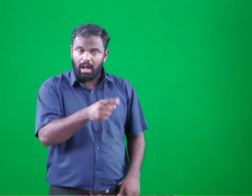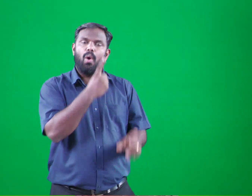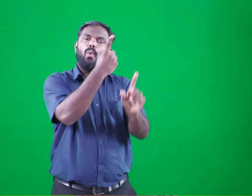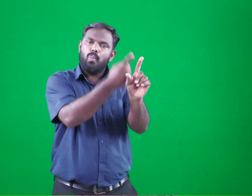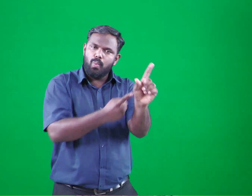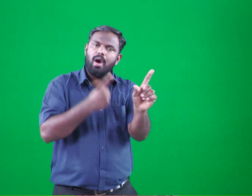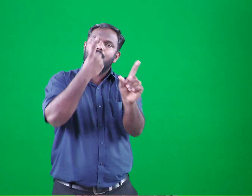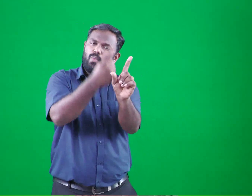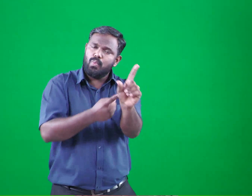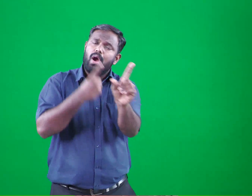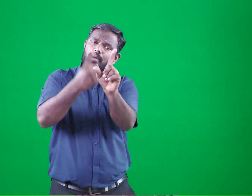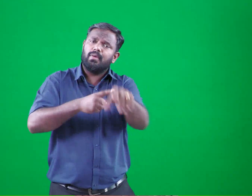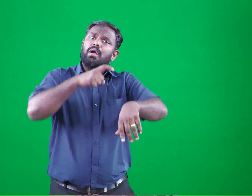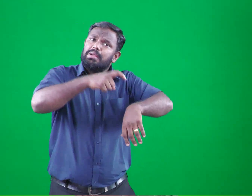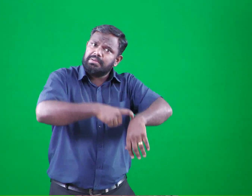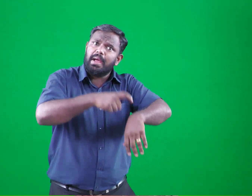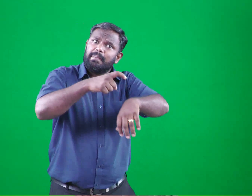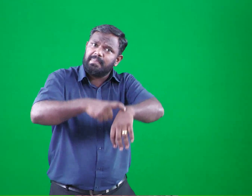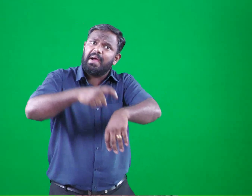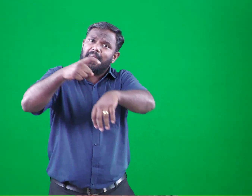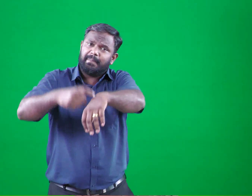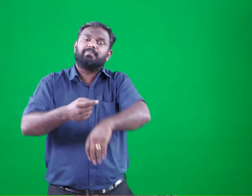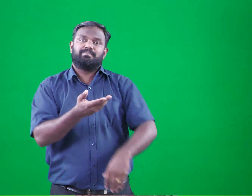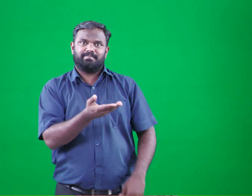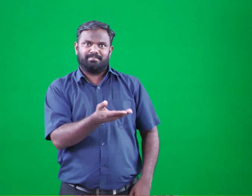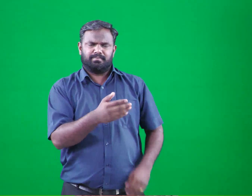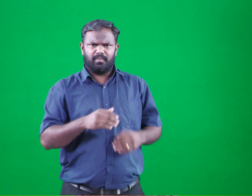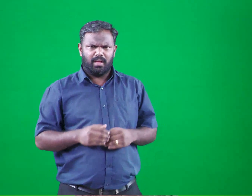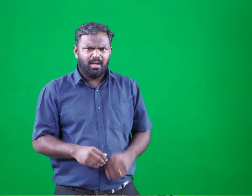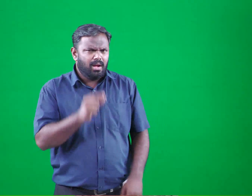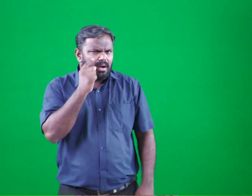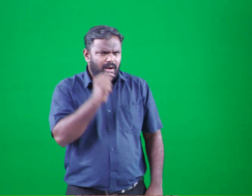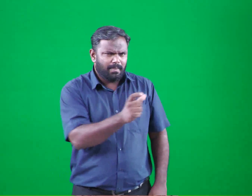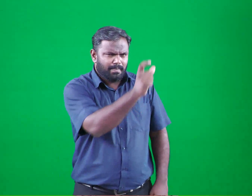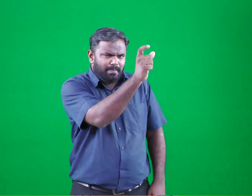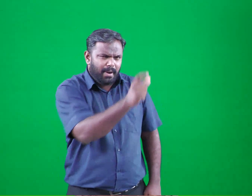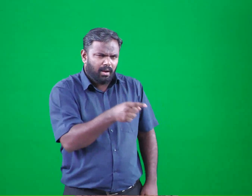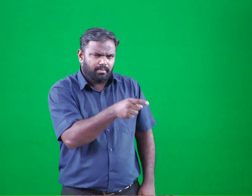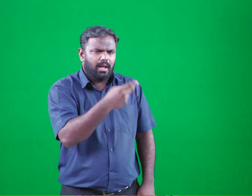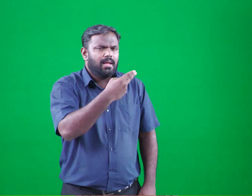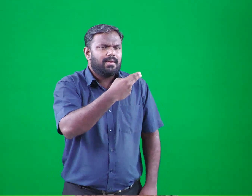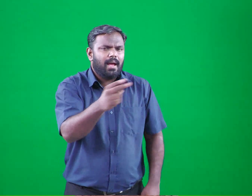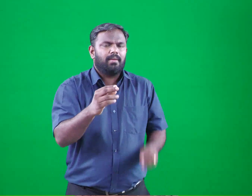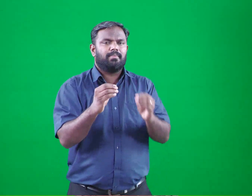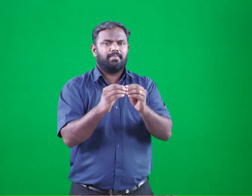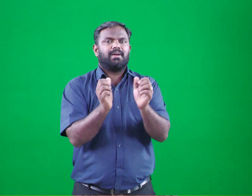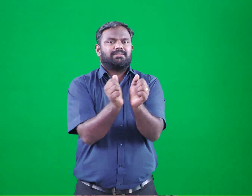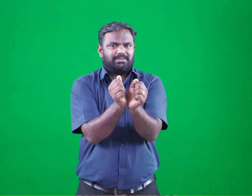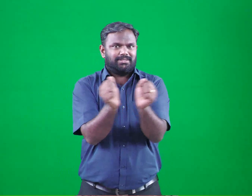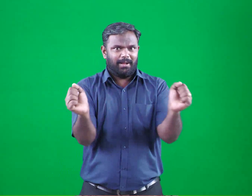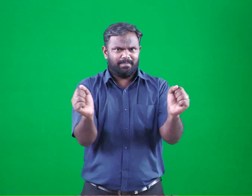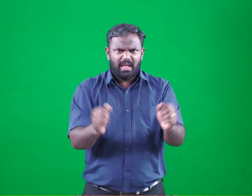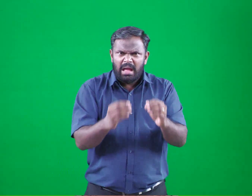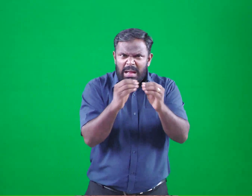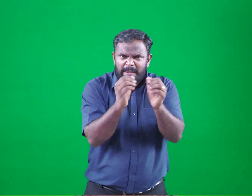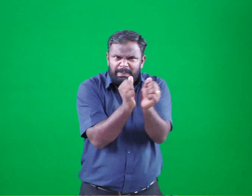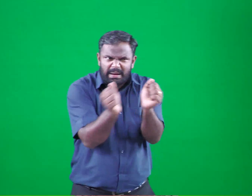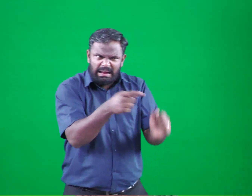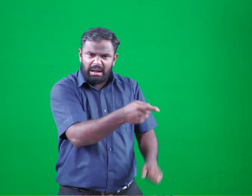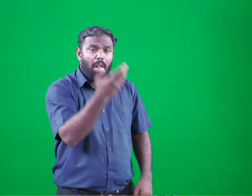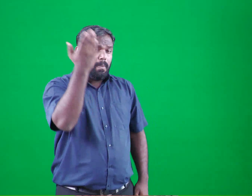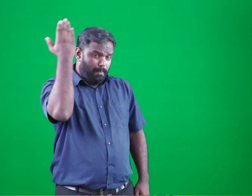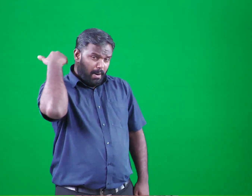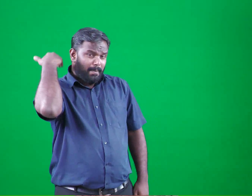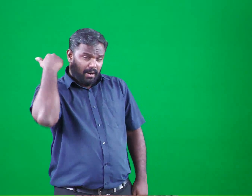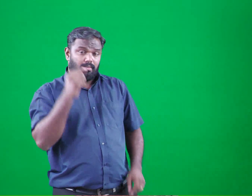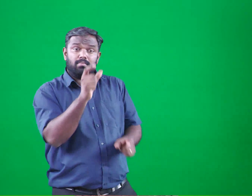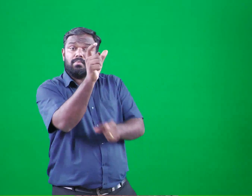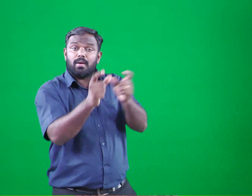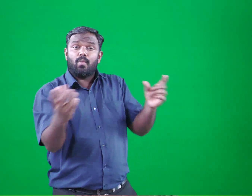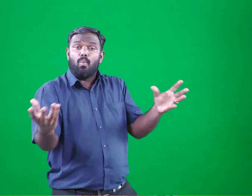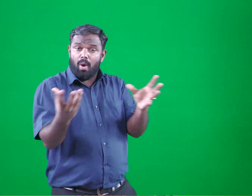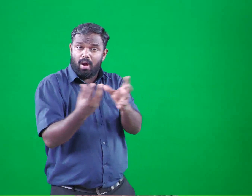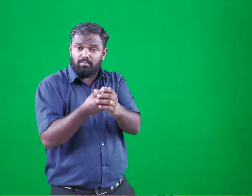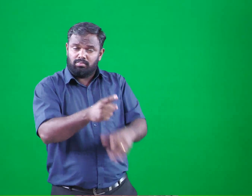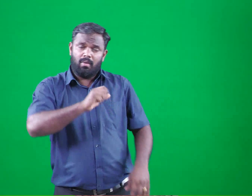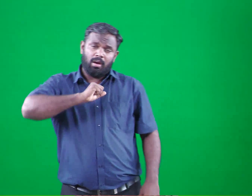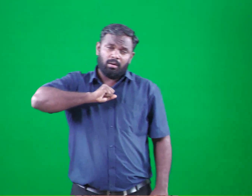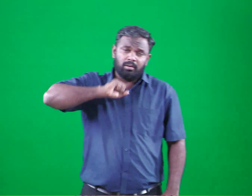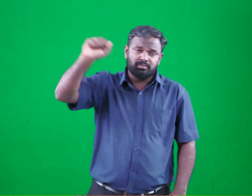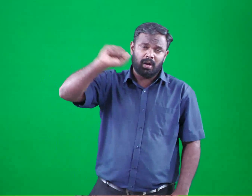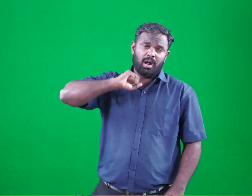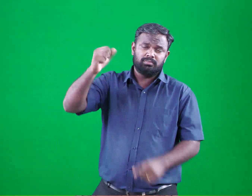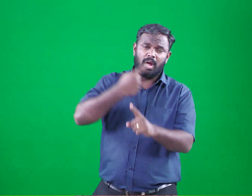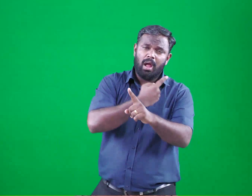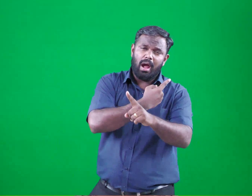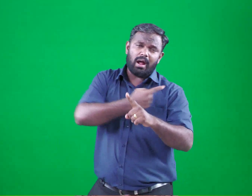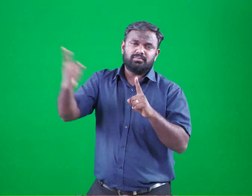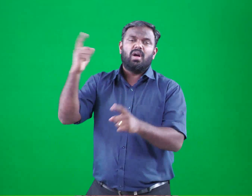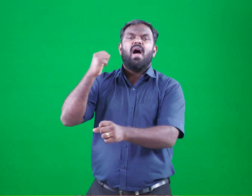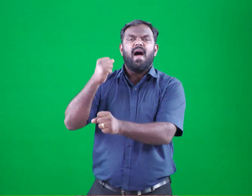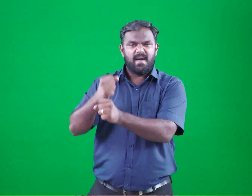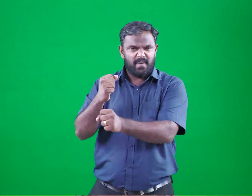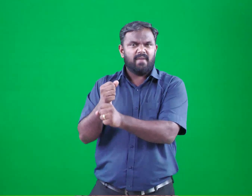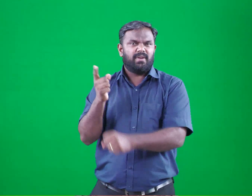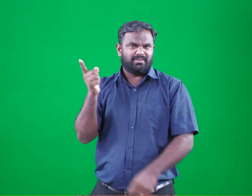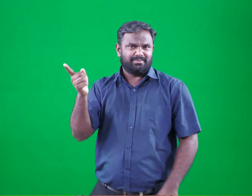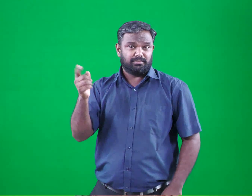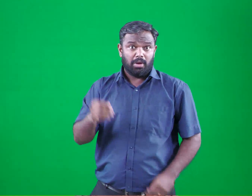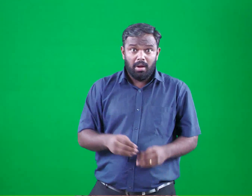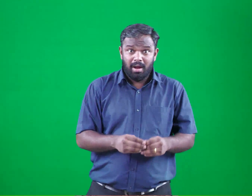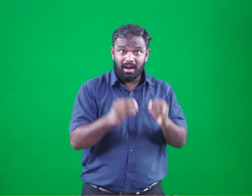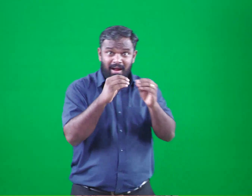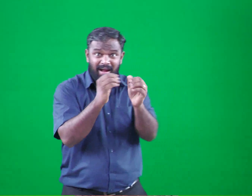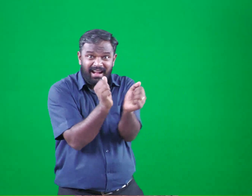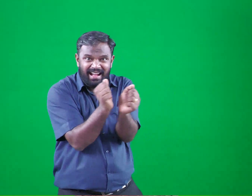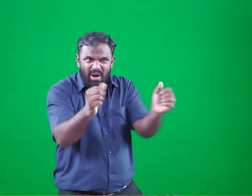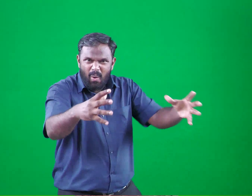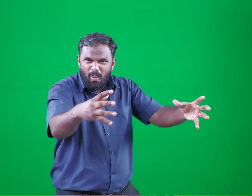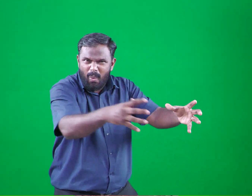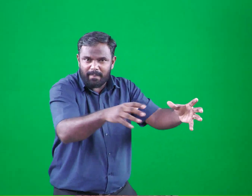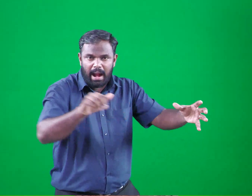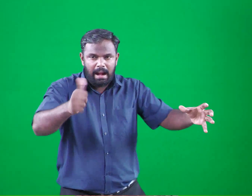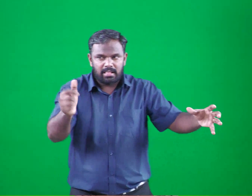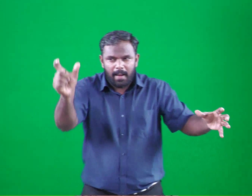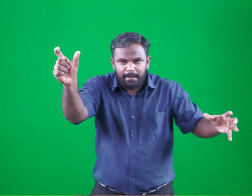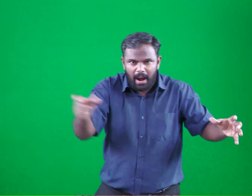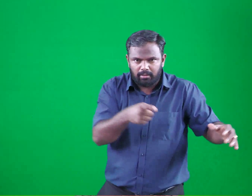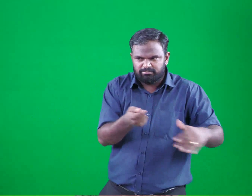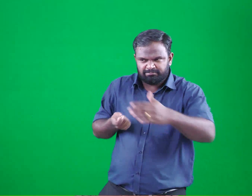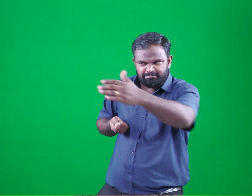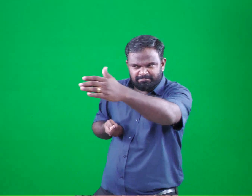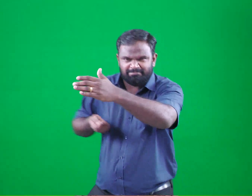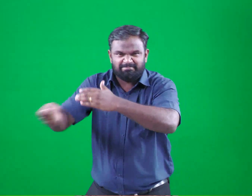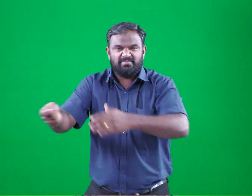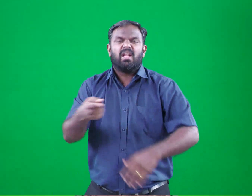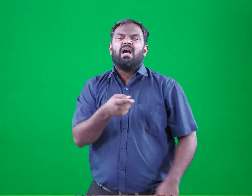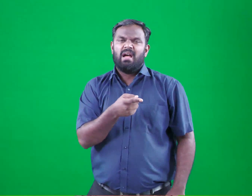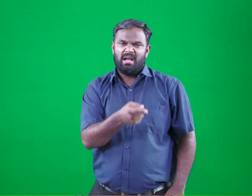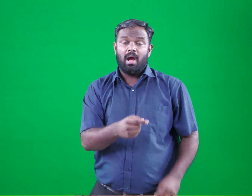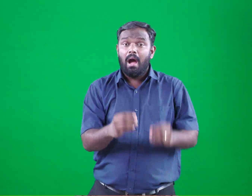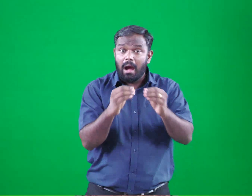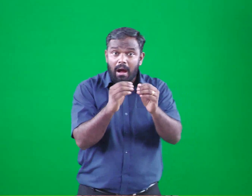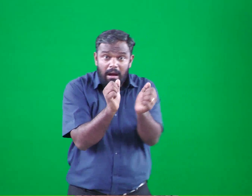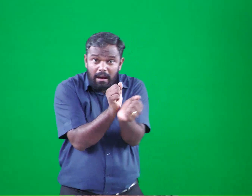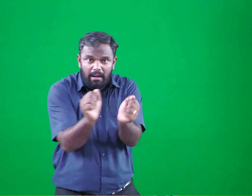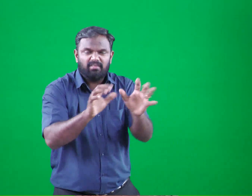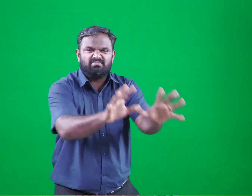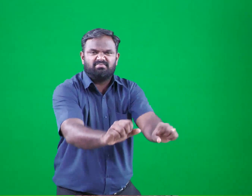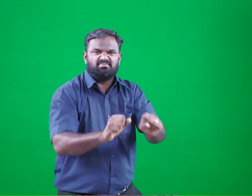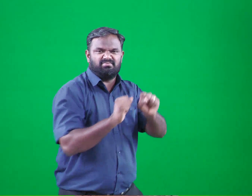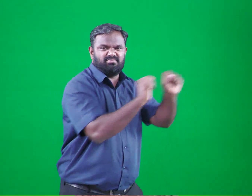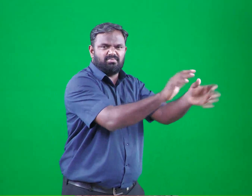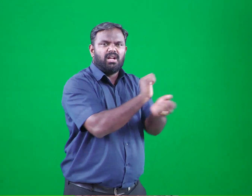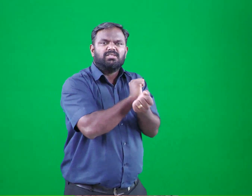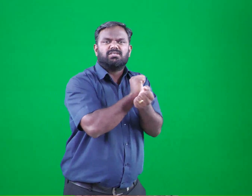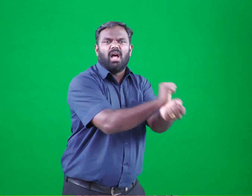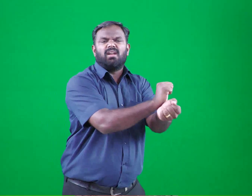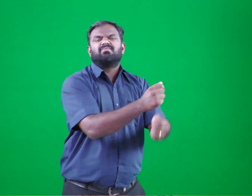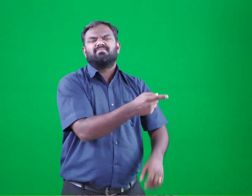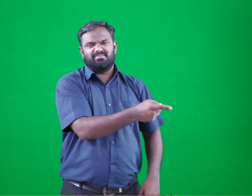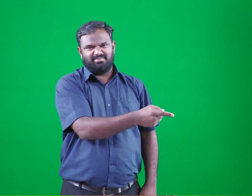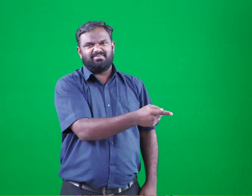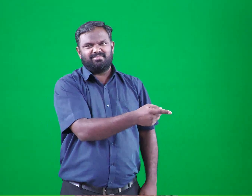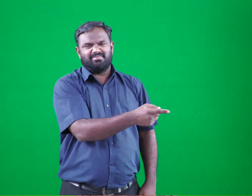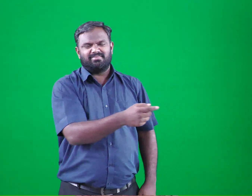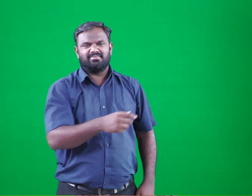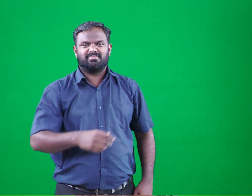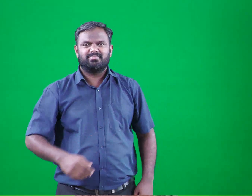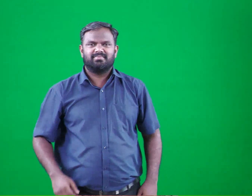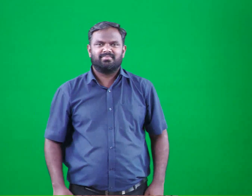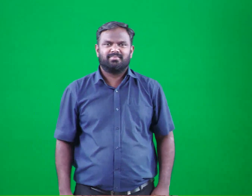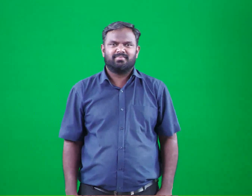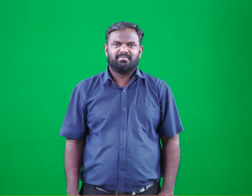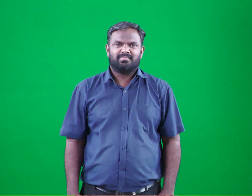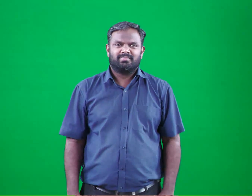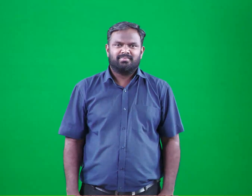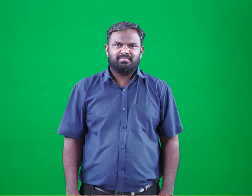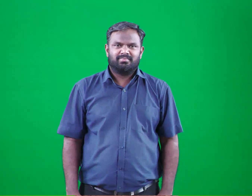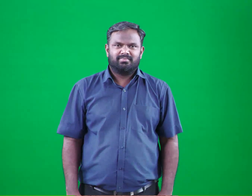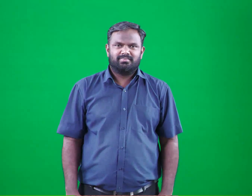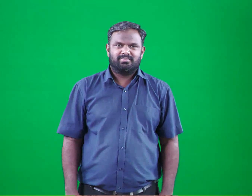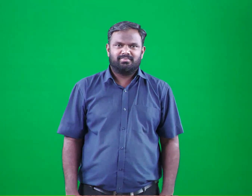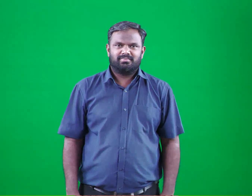And a man named Barabbas was imprisoned with the rebels who had committed murder during the insurrection.